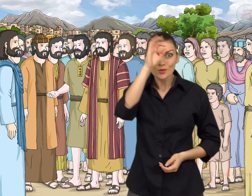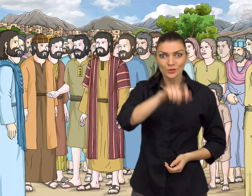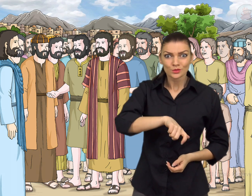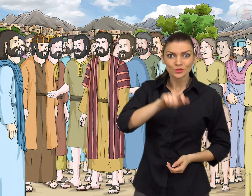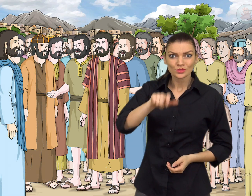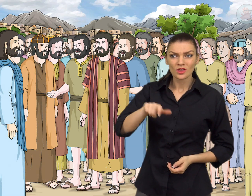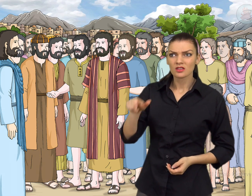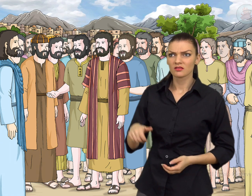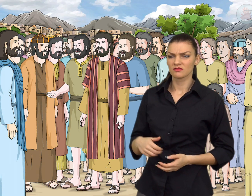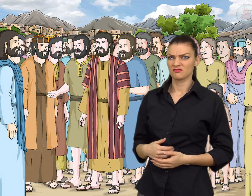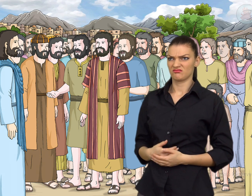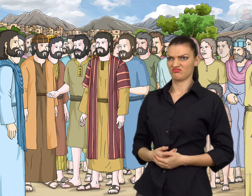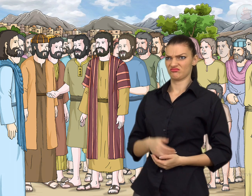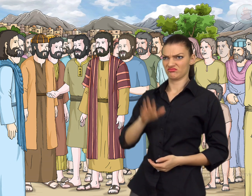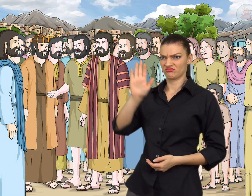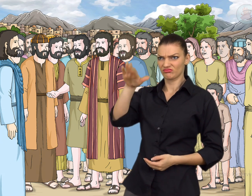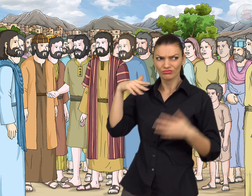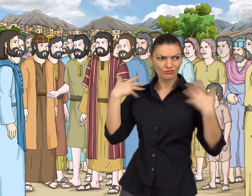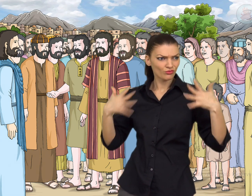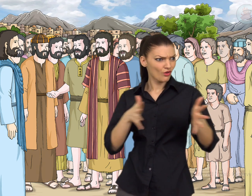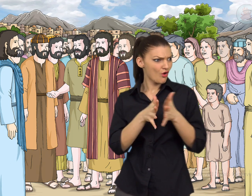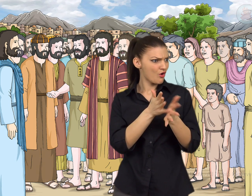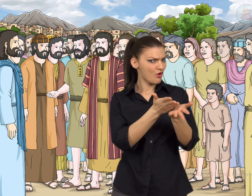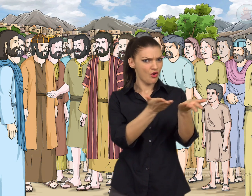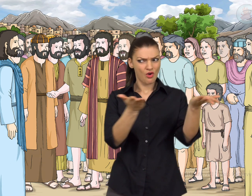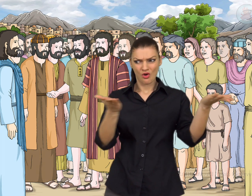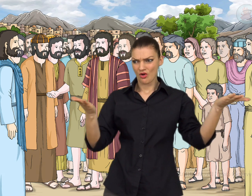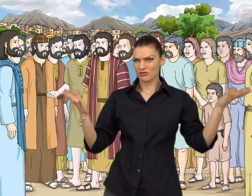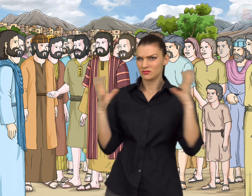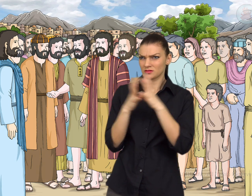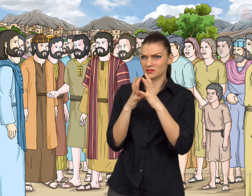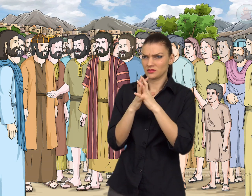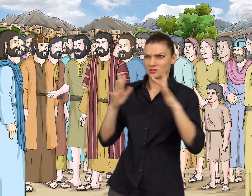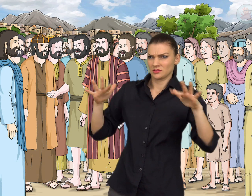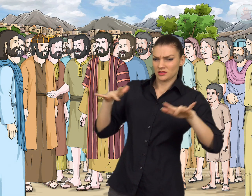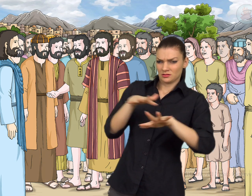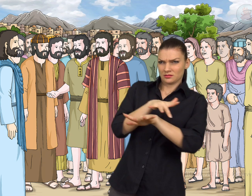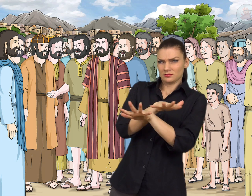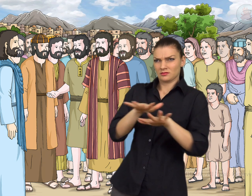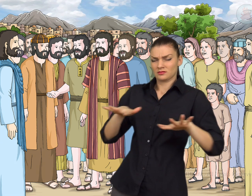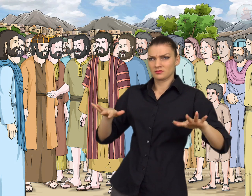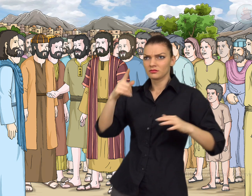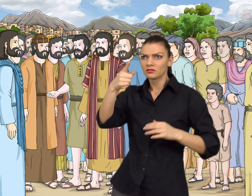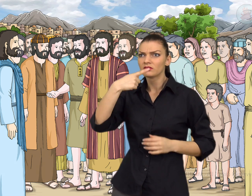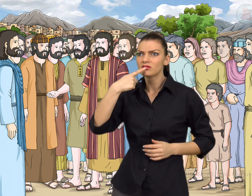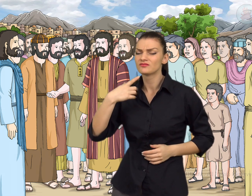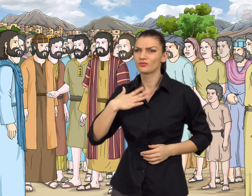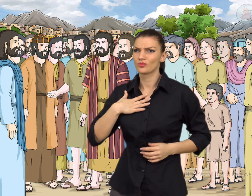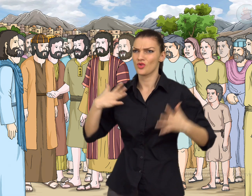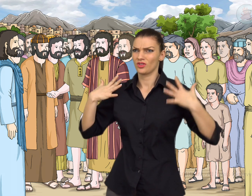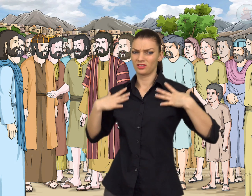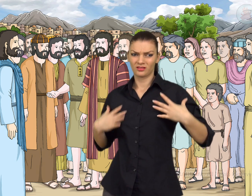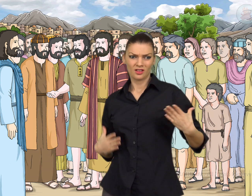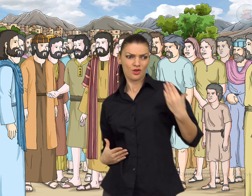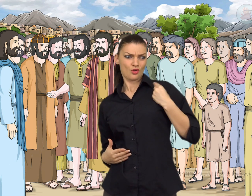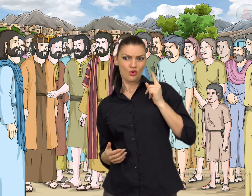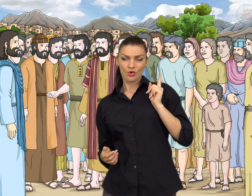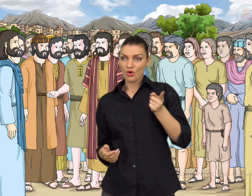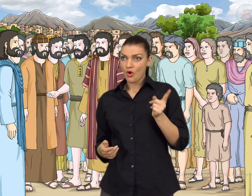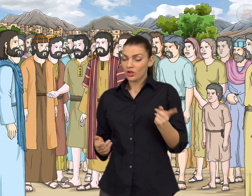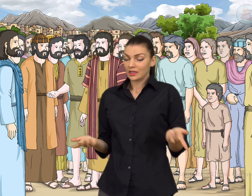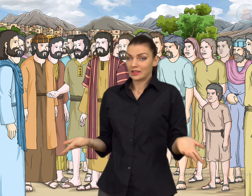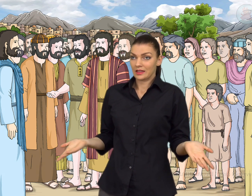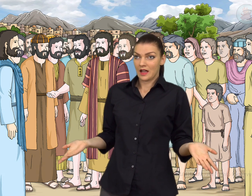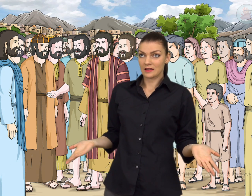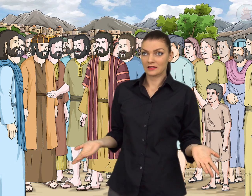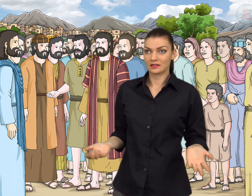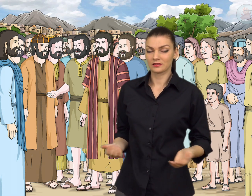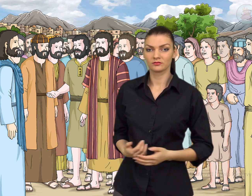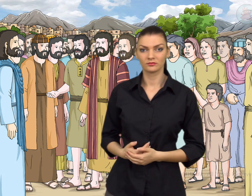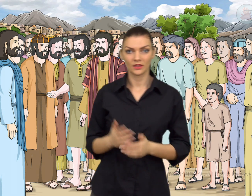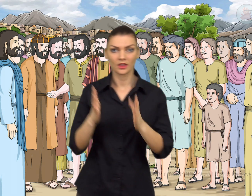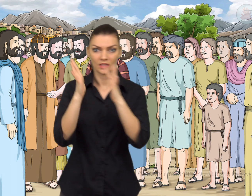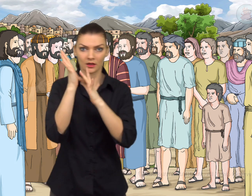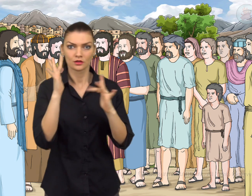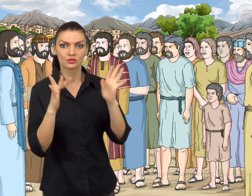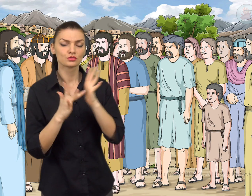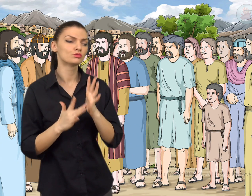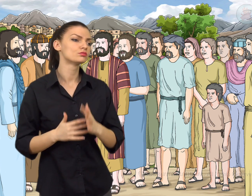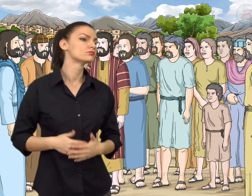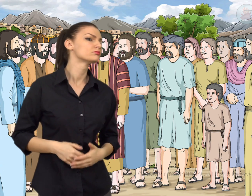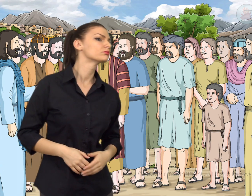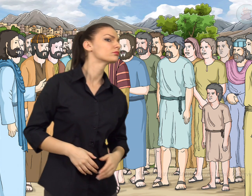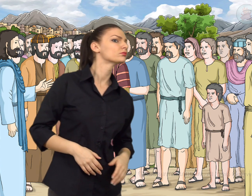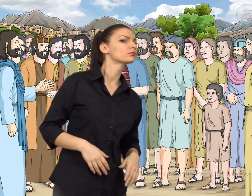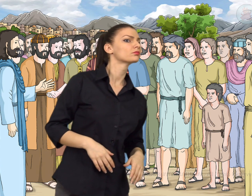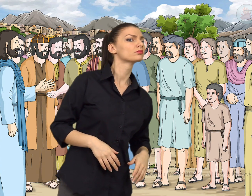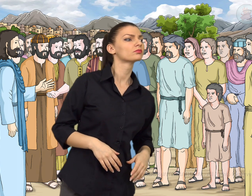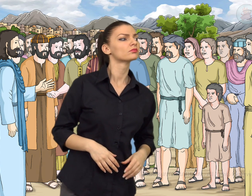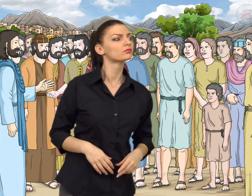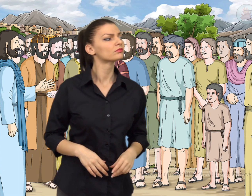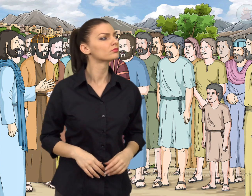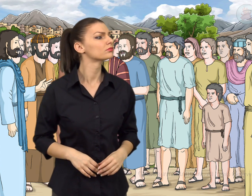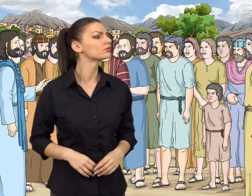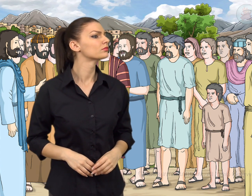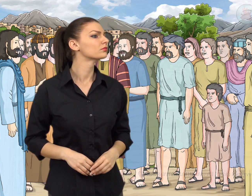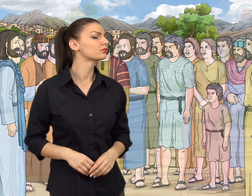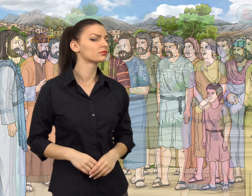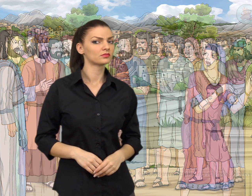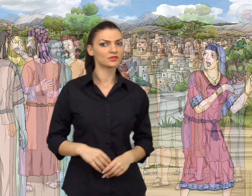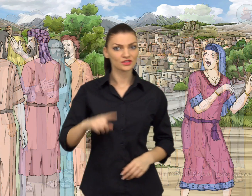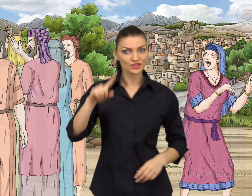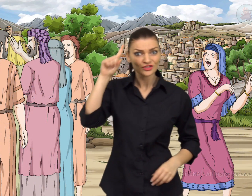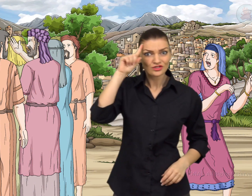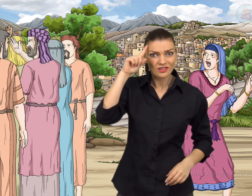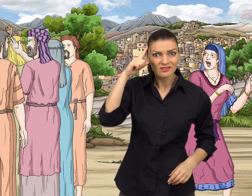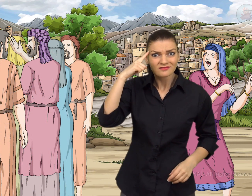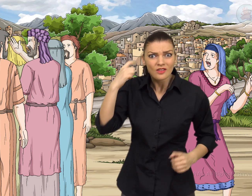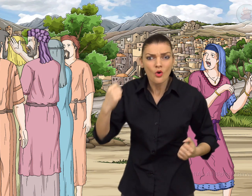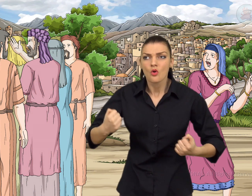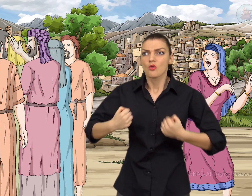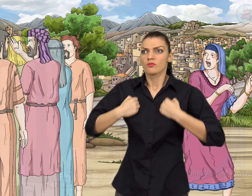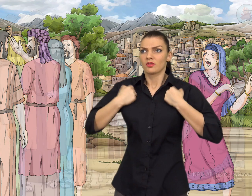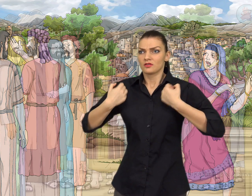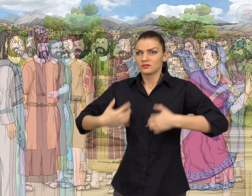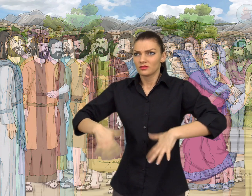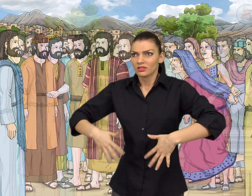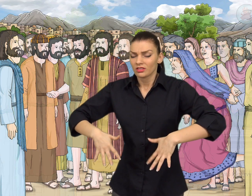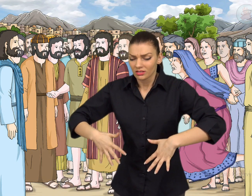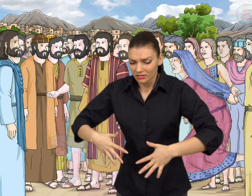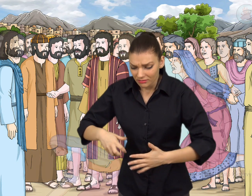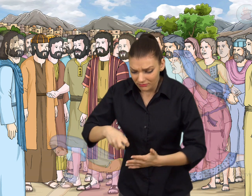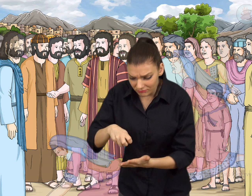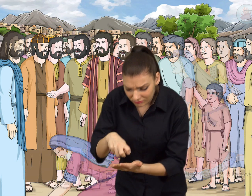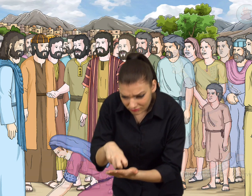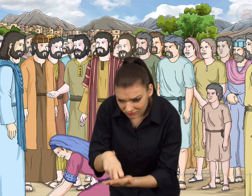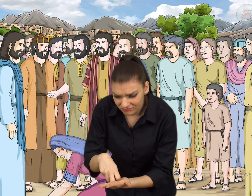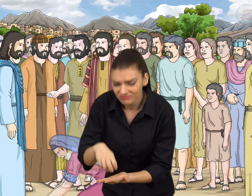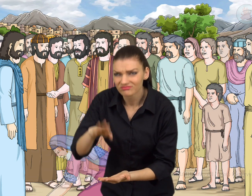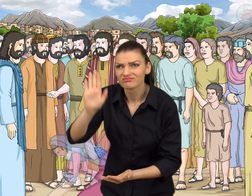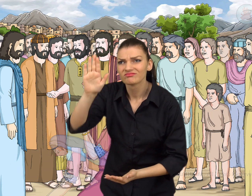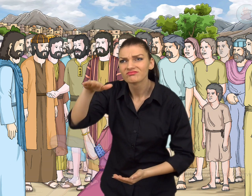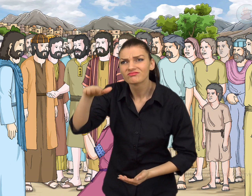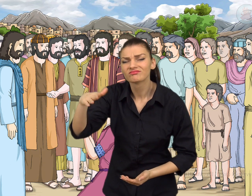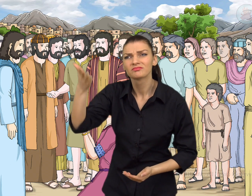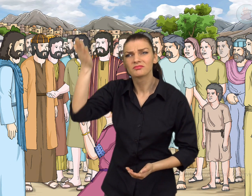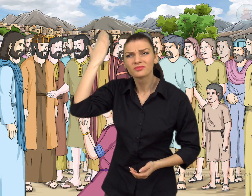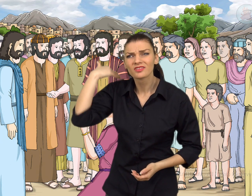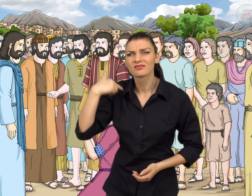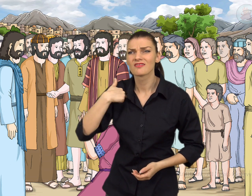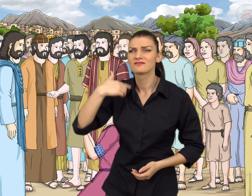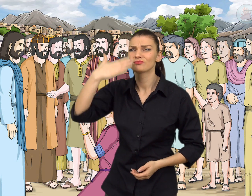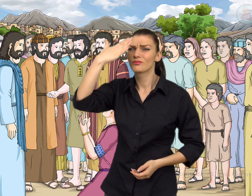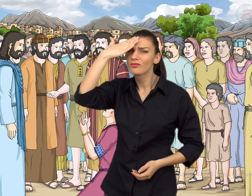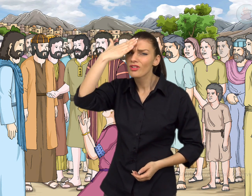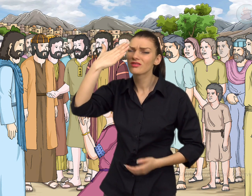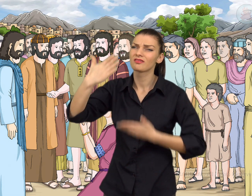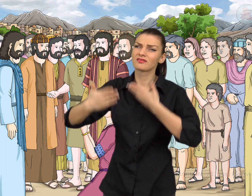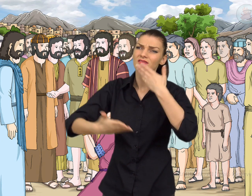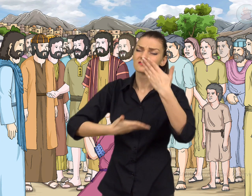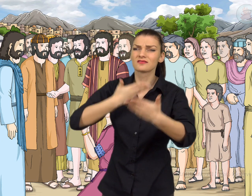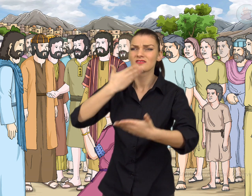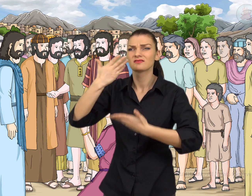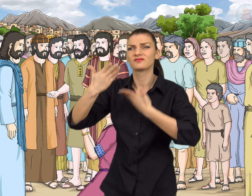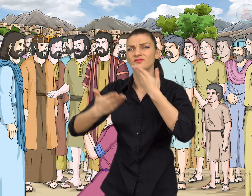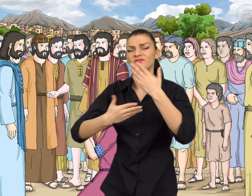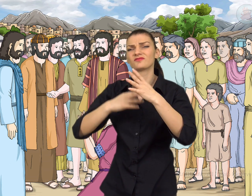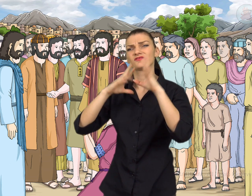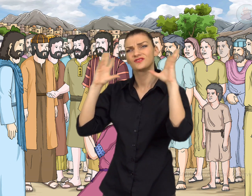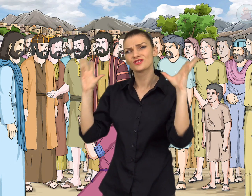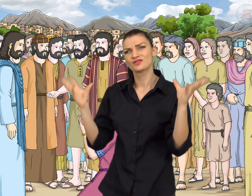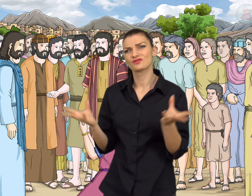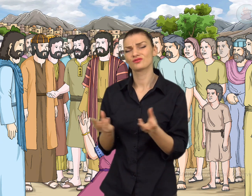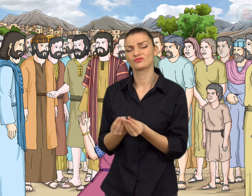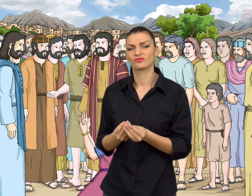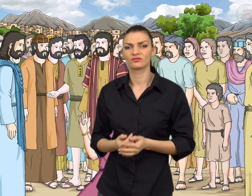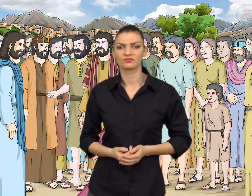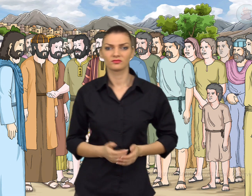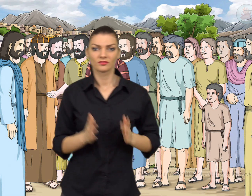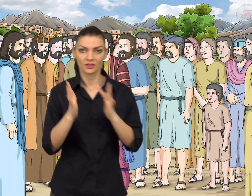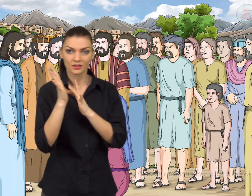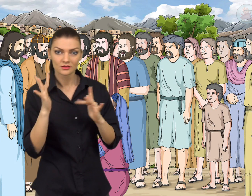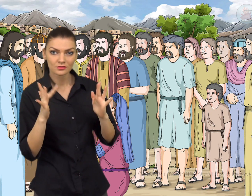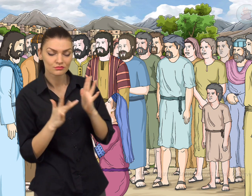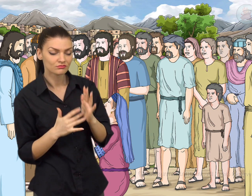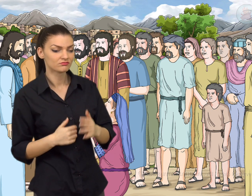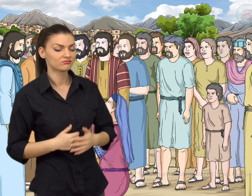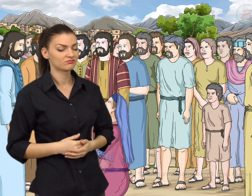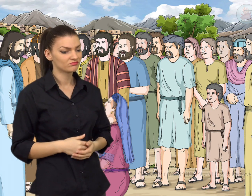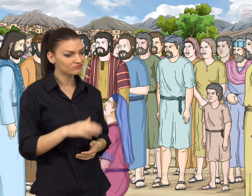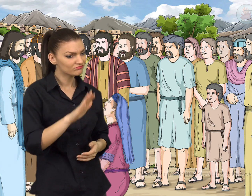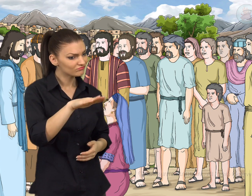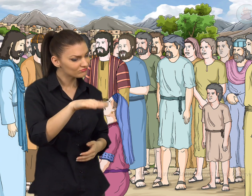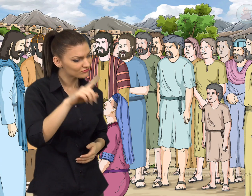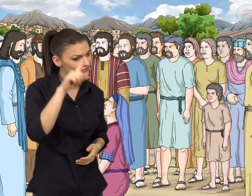His disciples answered, “You can see the crowd pressing in on You, and yet You ask, ‘Who touched Me?’” But He kept looking around to see who had done this.